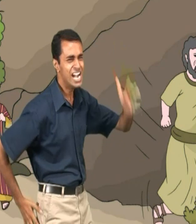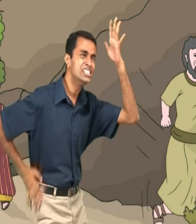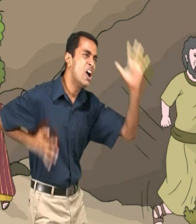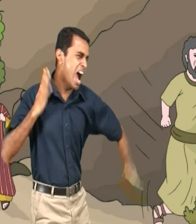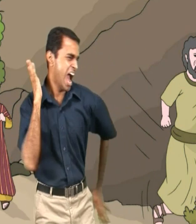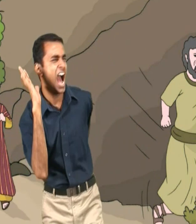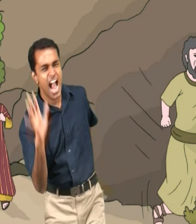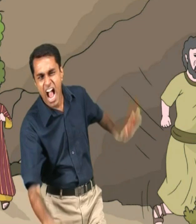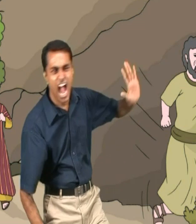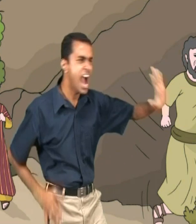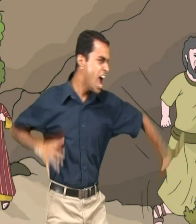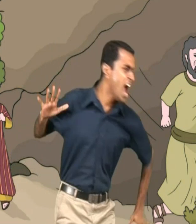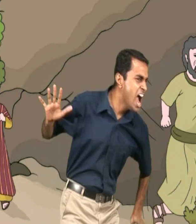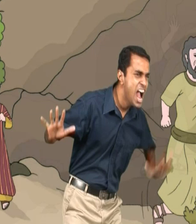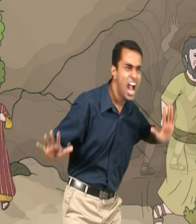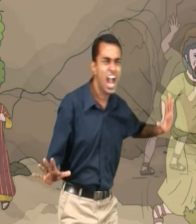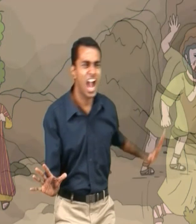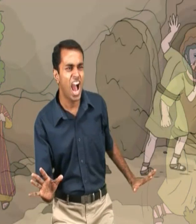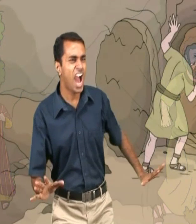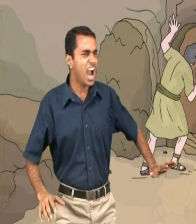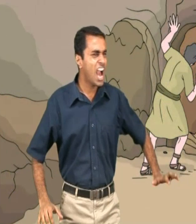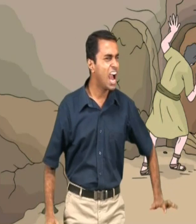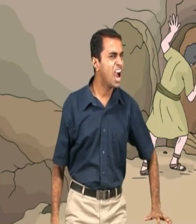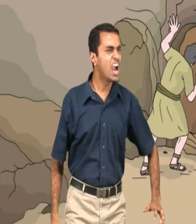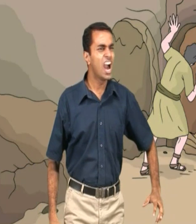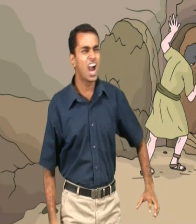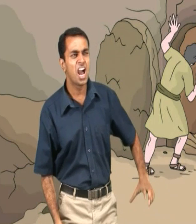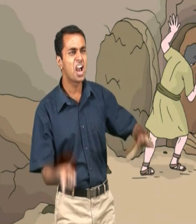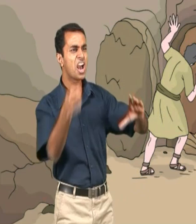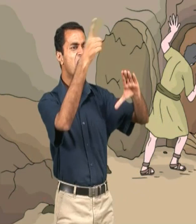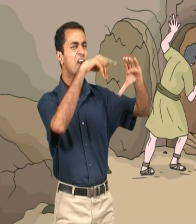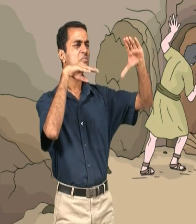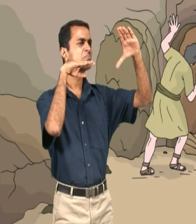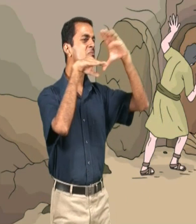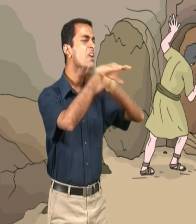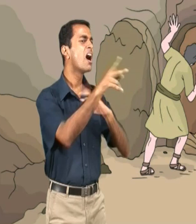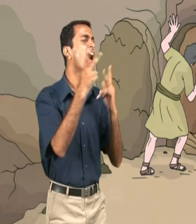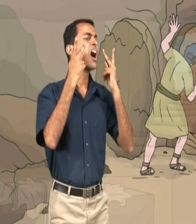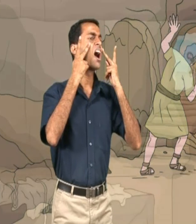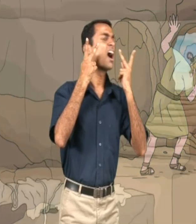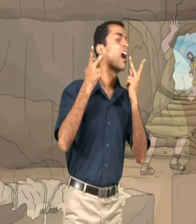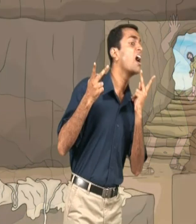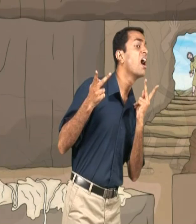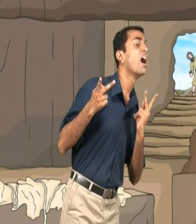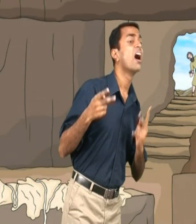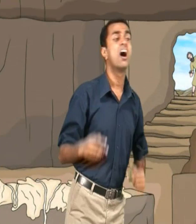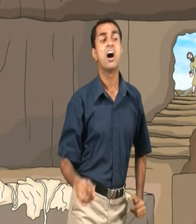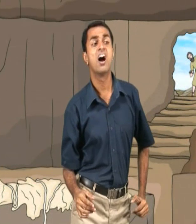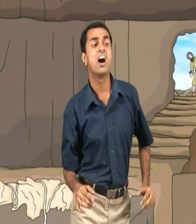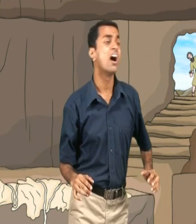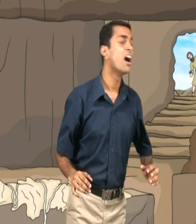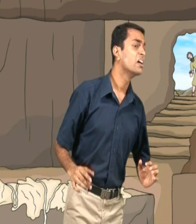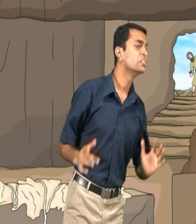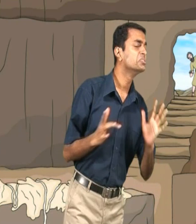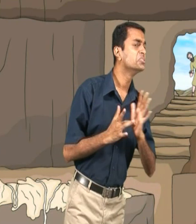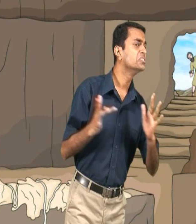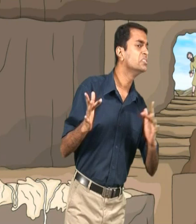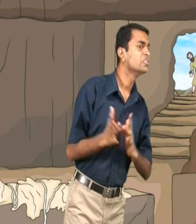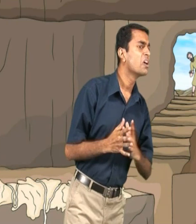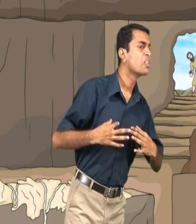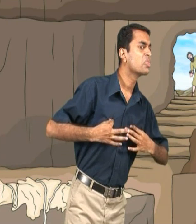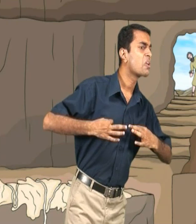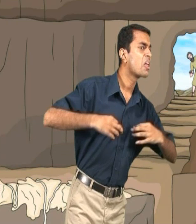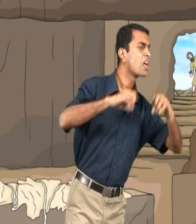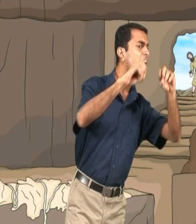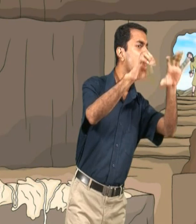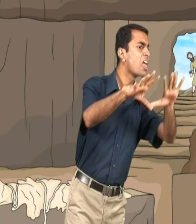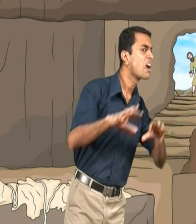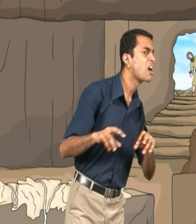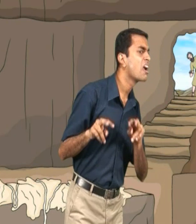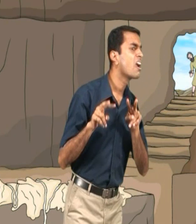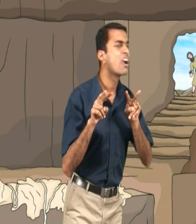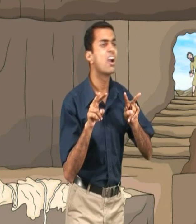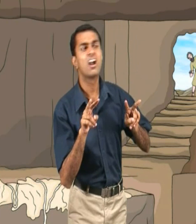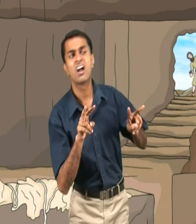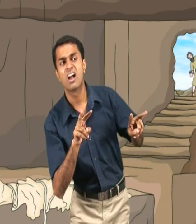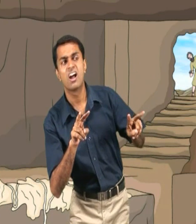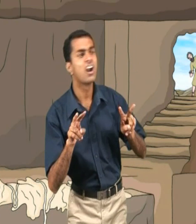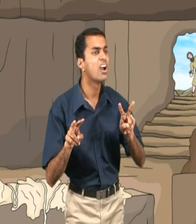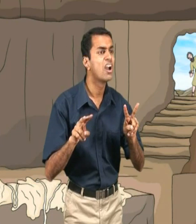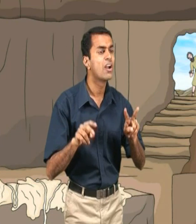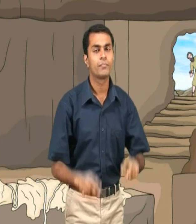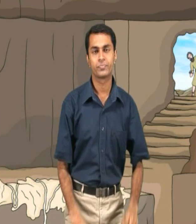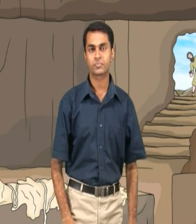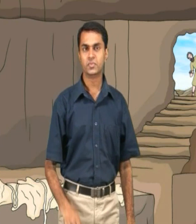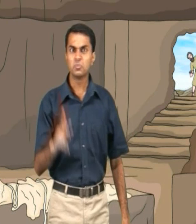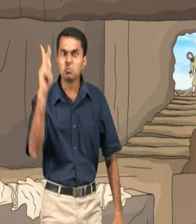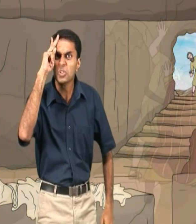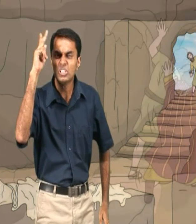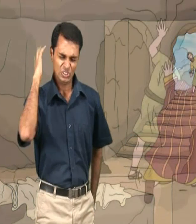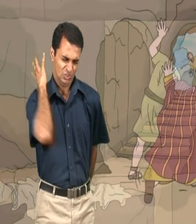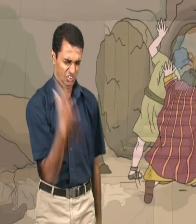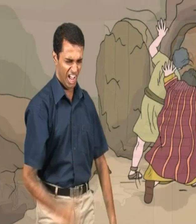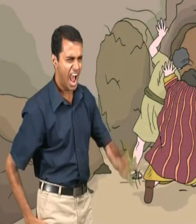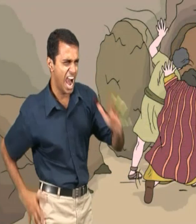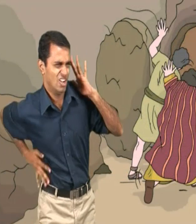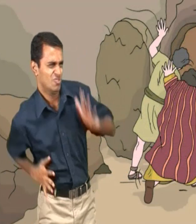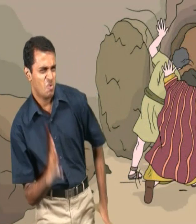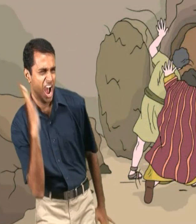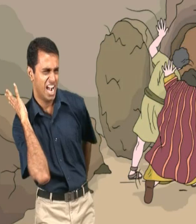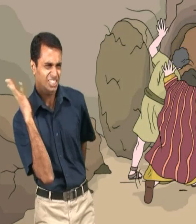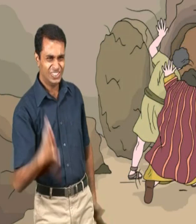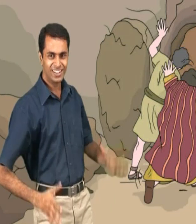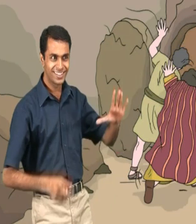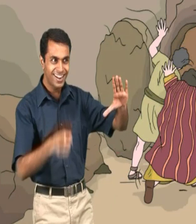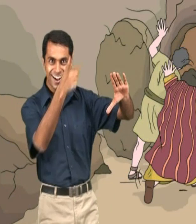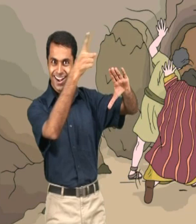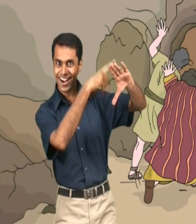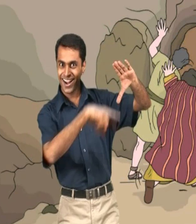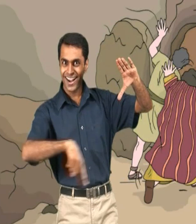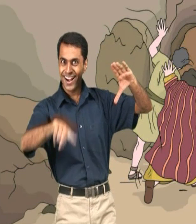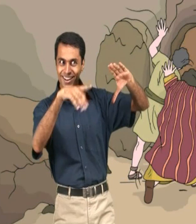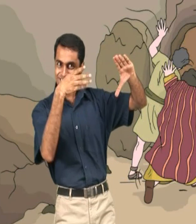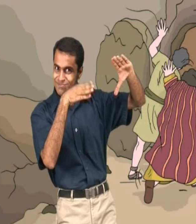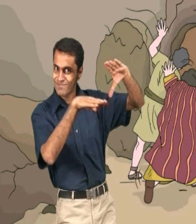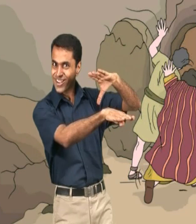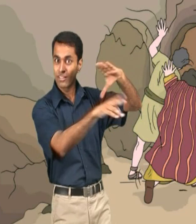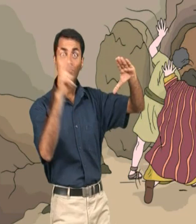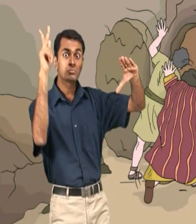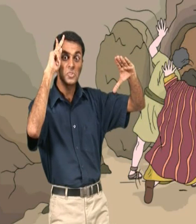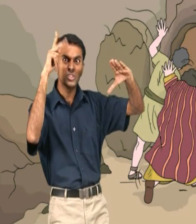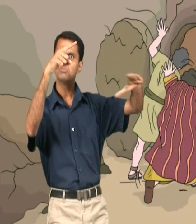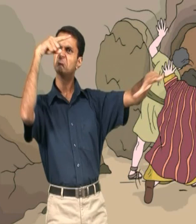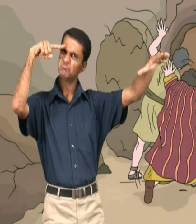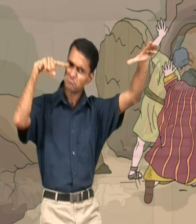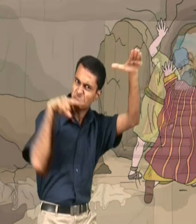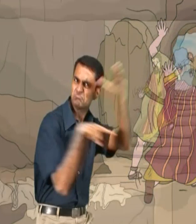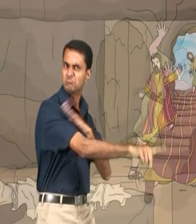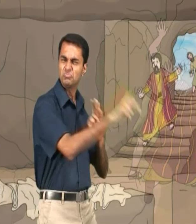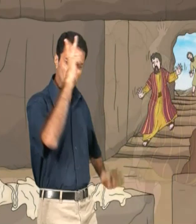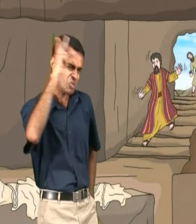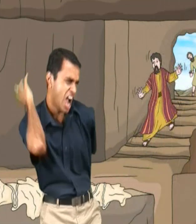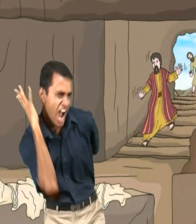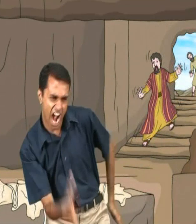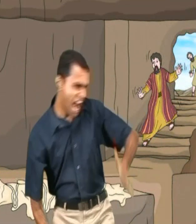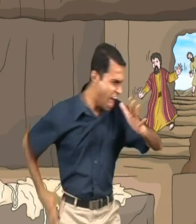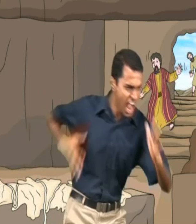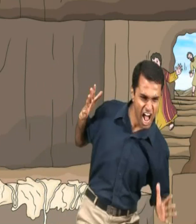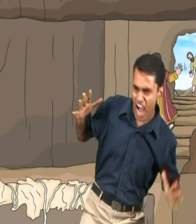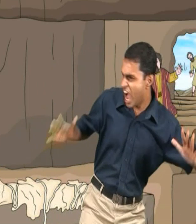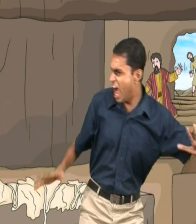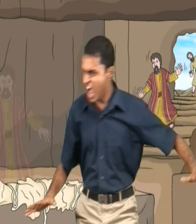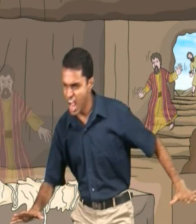He bent down and looked in at the linen cloths lying there, but he did not go in. Simon Peter arrived just after him.